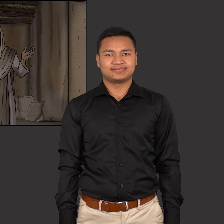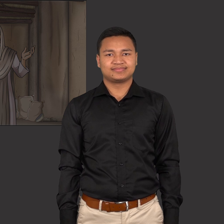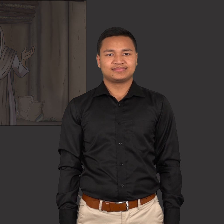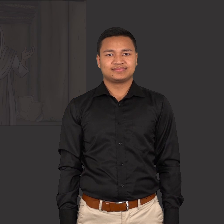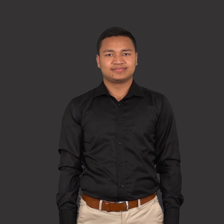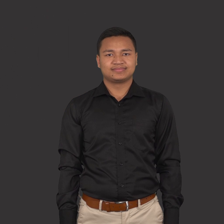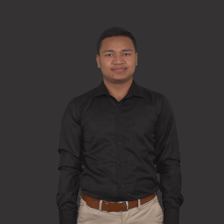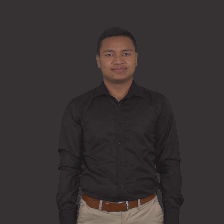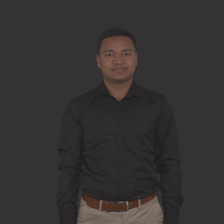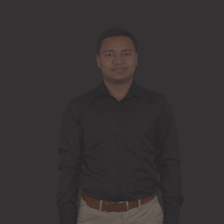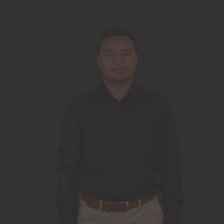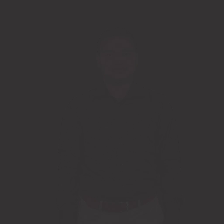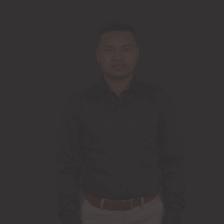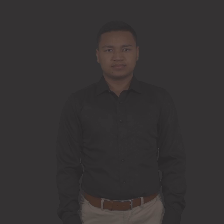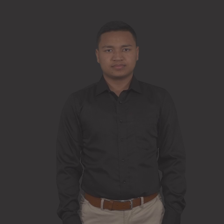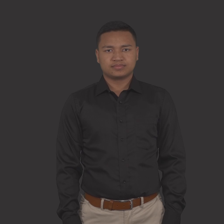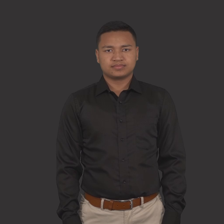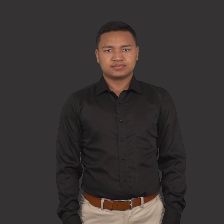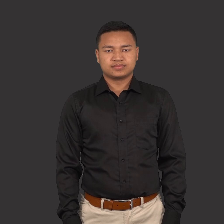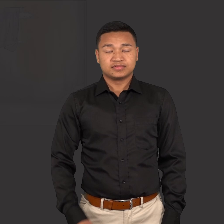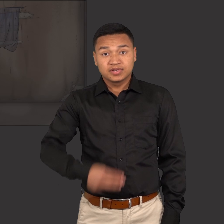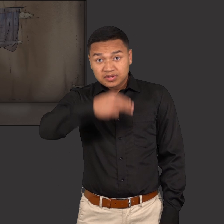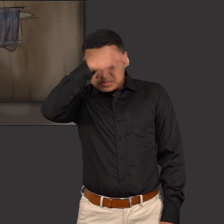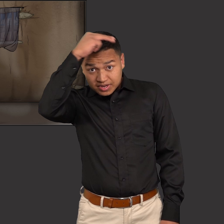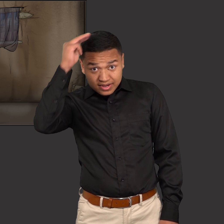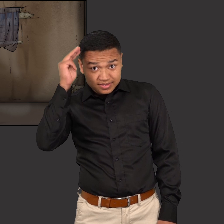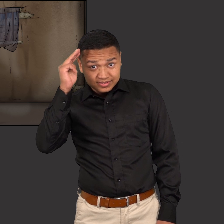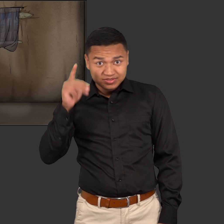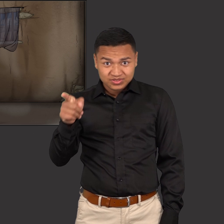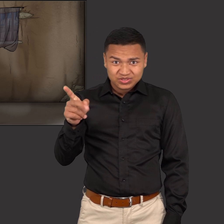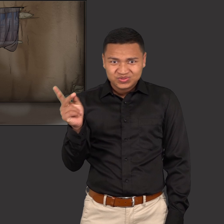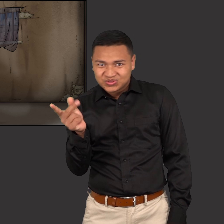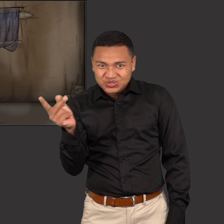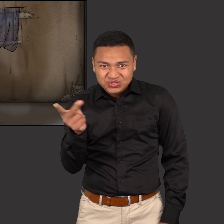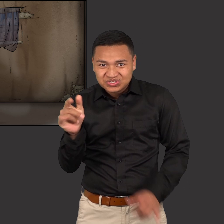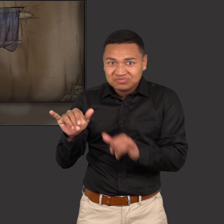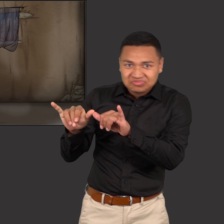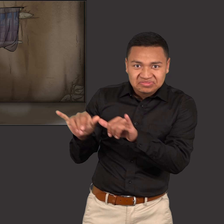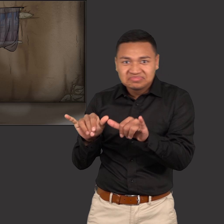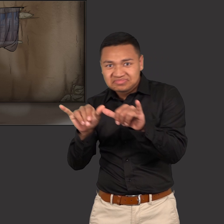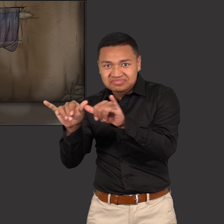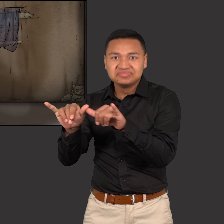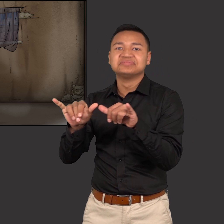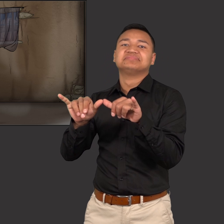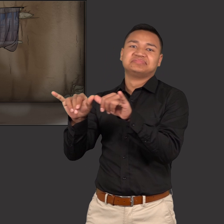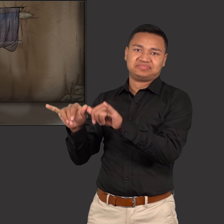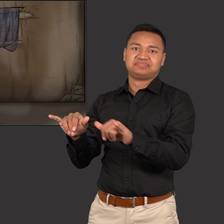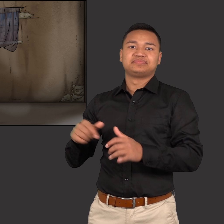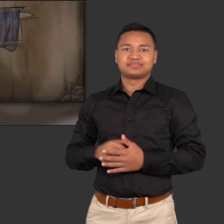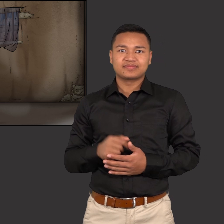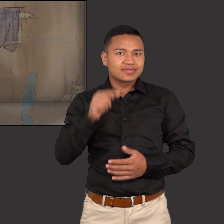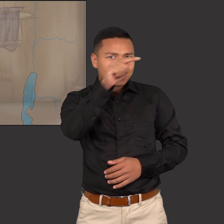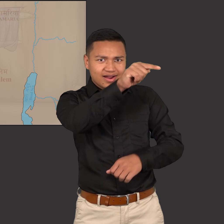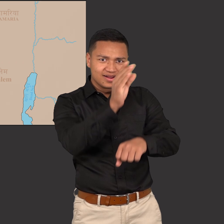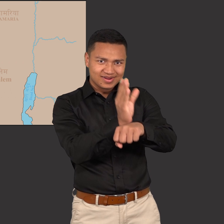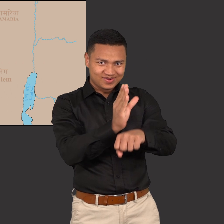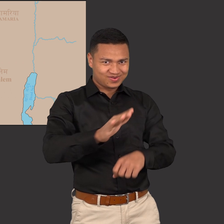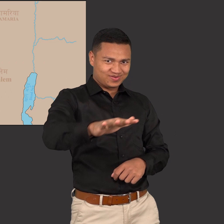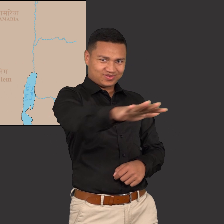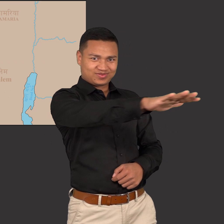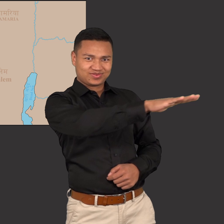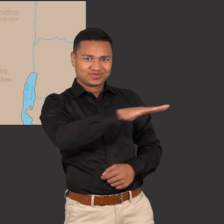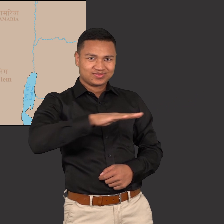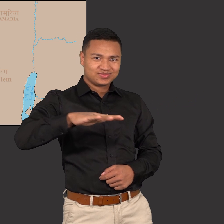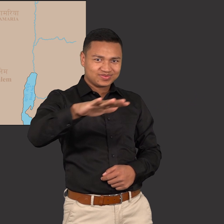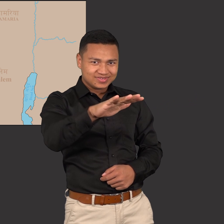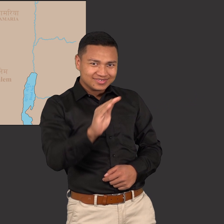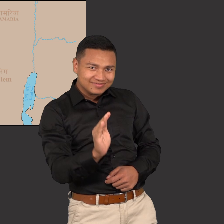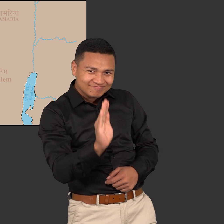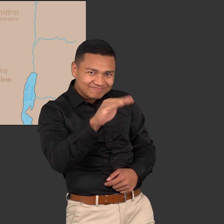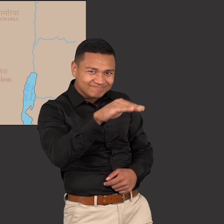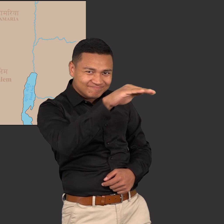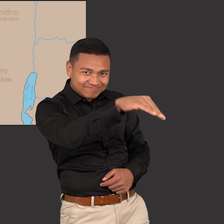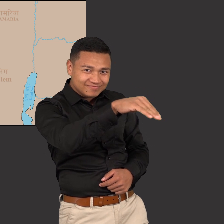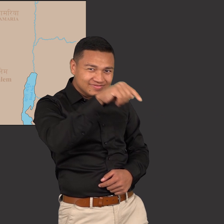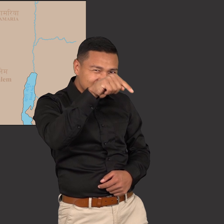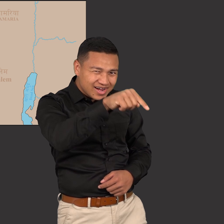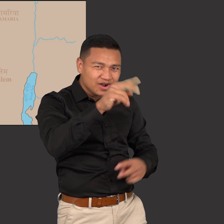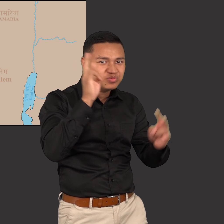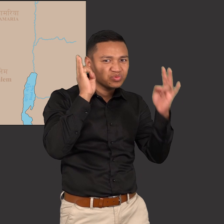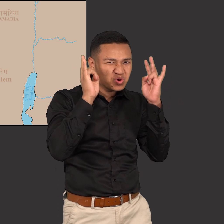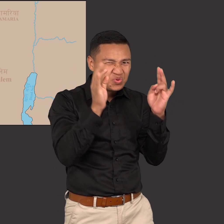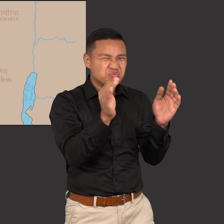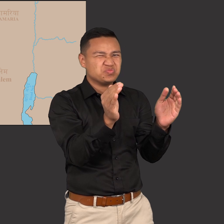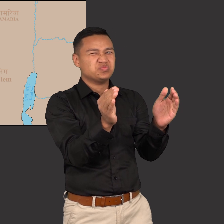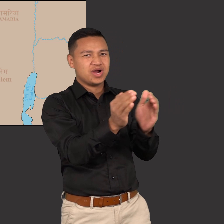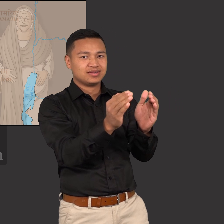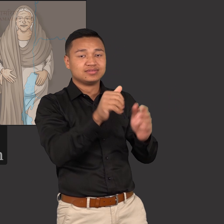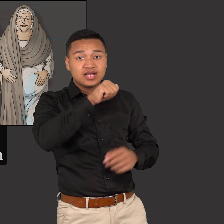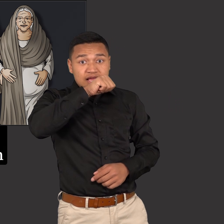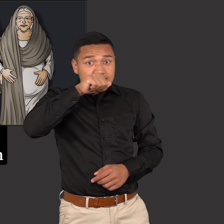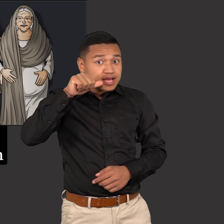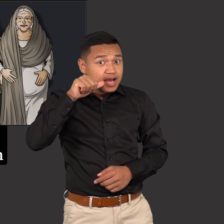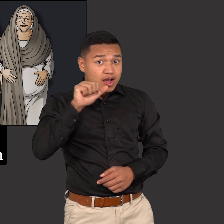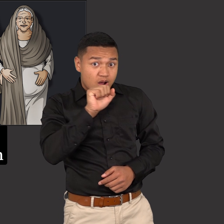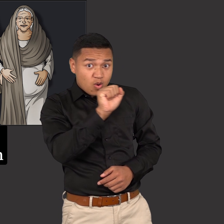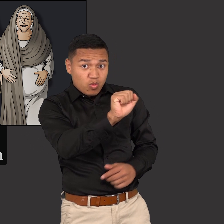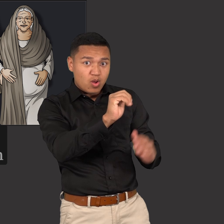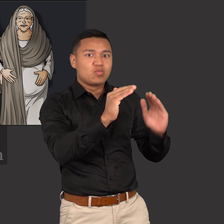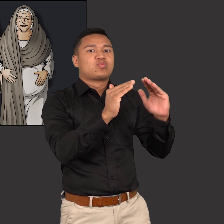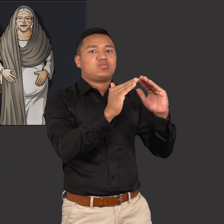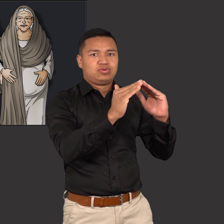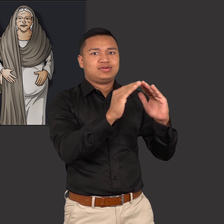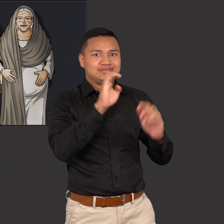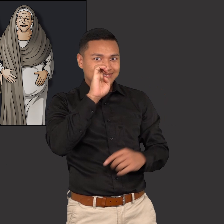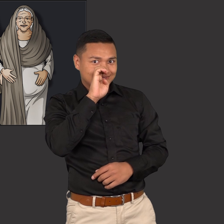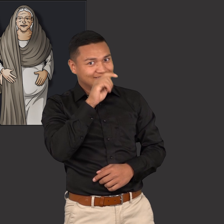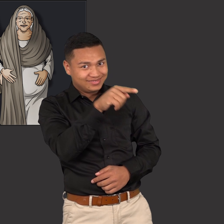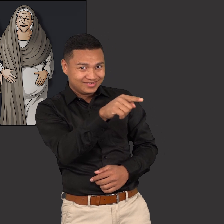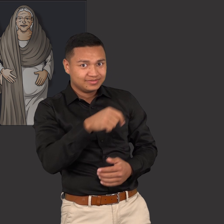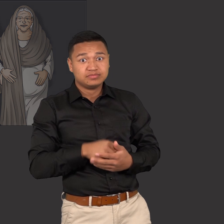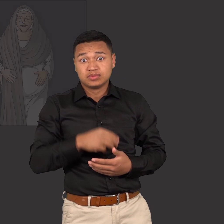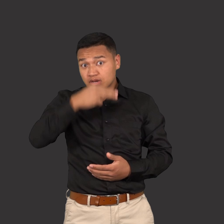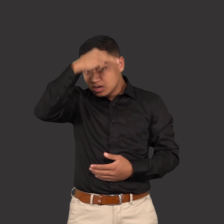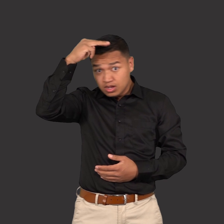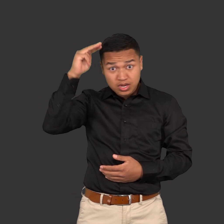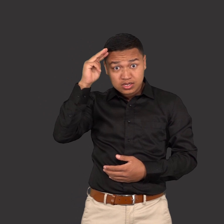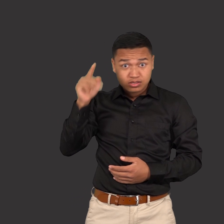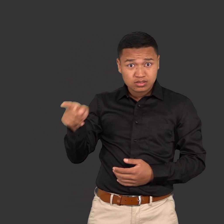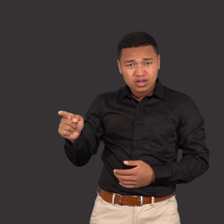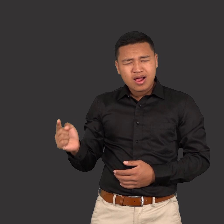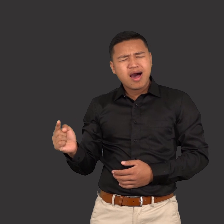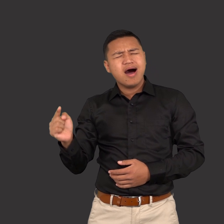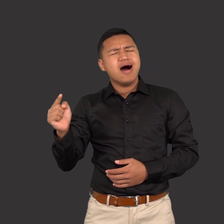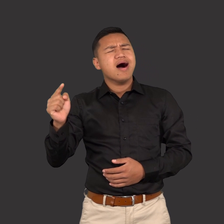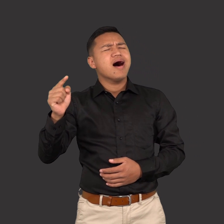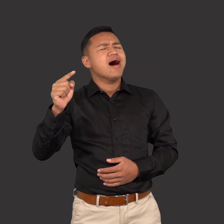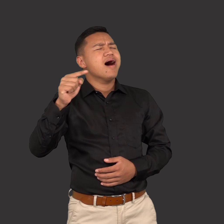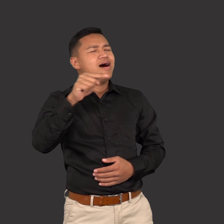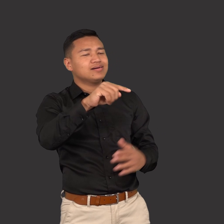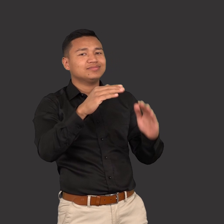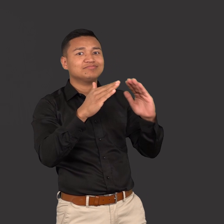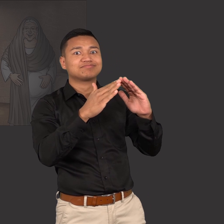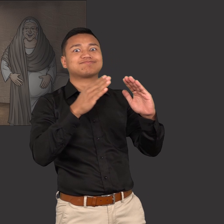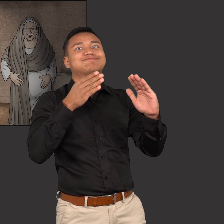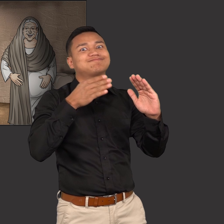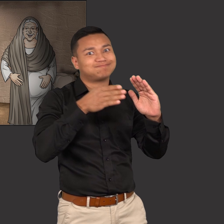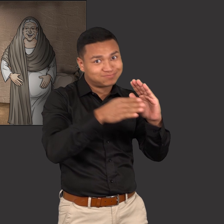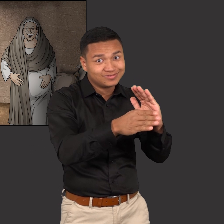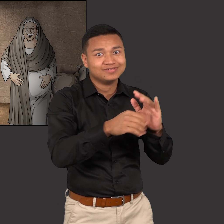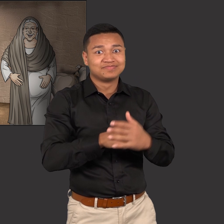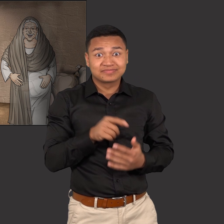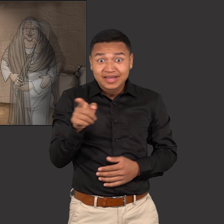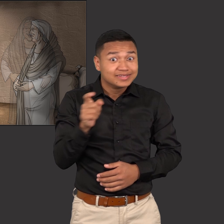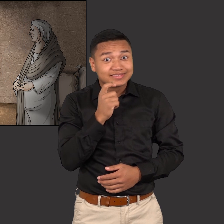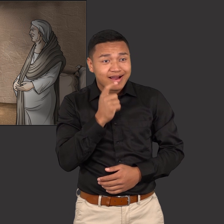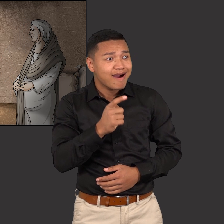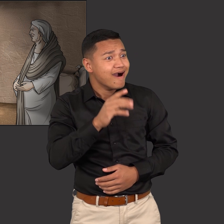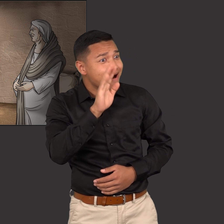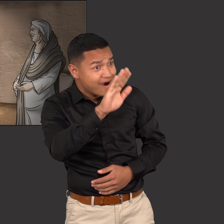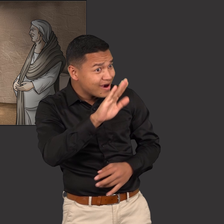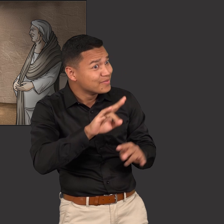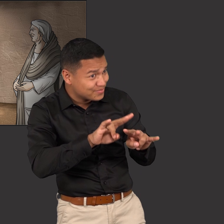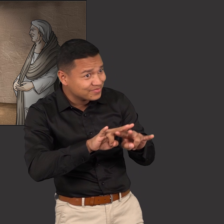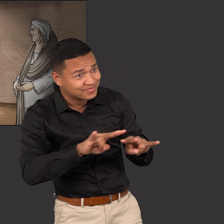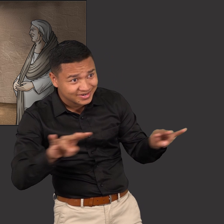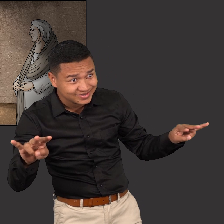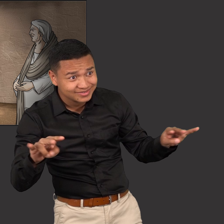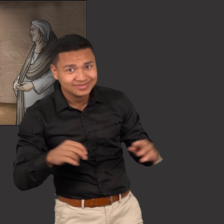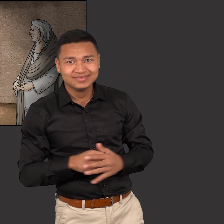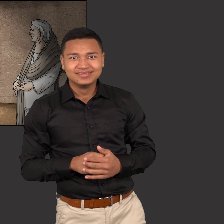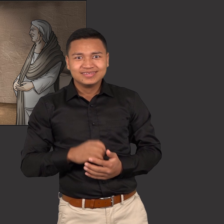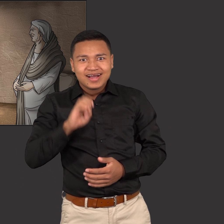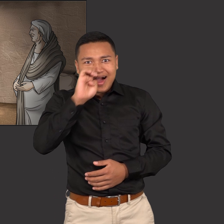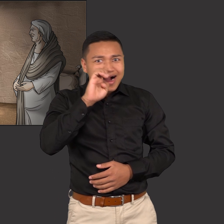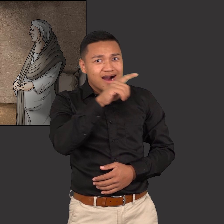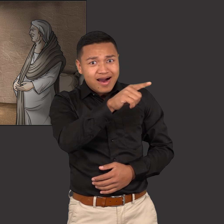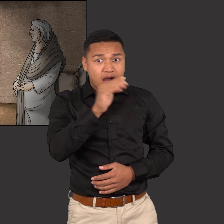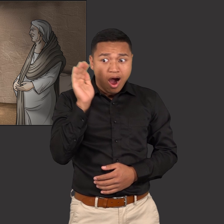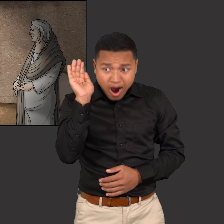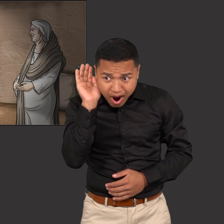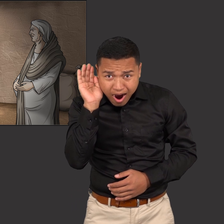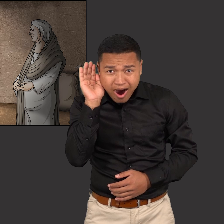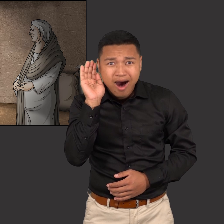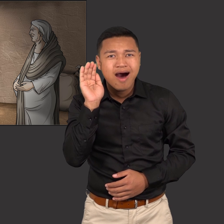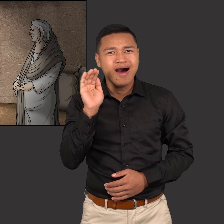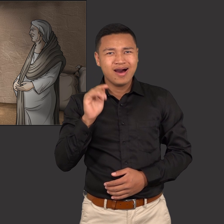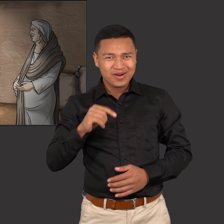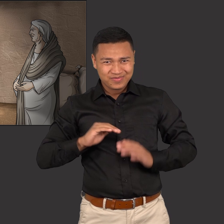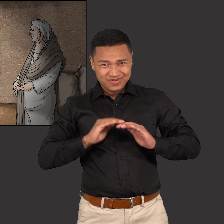In those days Mary got ready and hurried to a town in the hill country of Judah, where she entered the home of Zechariah and greeted Elizabeth.